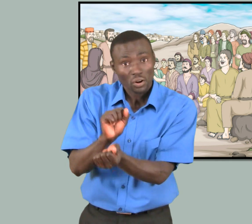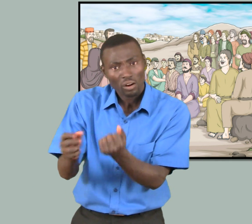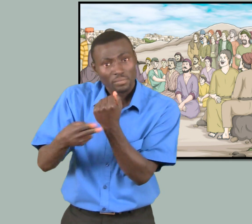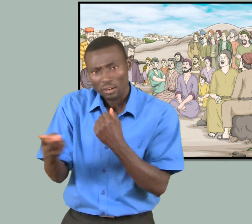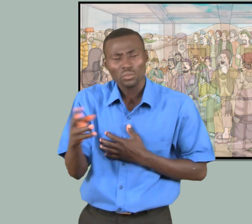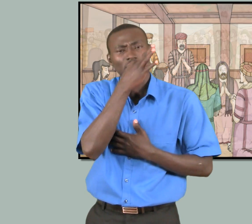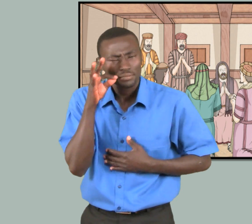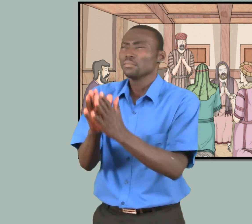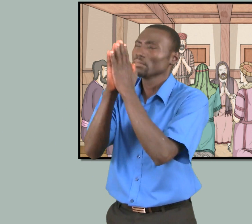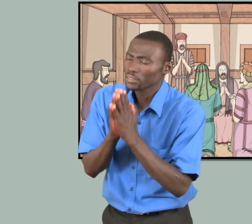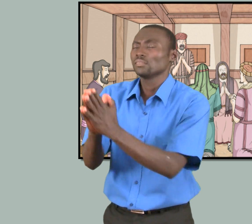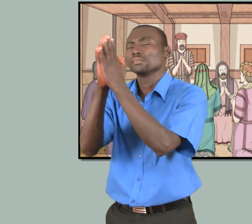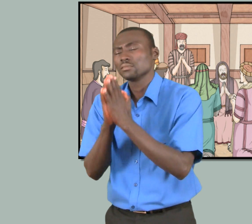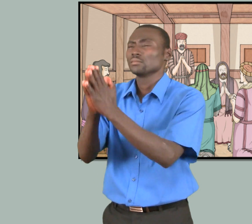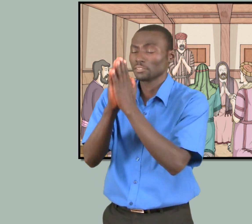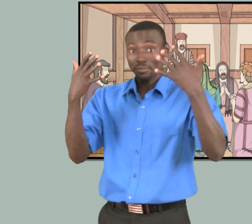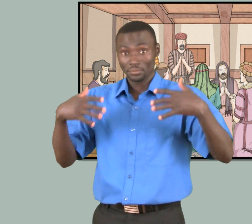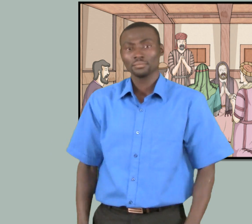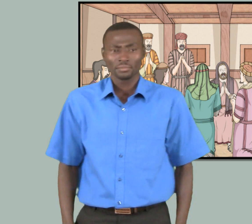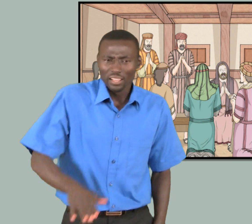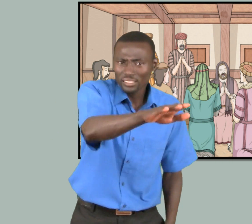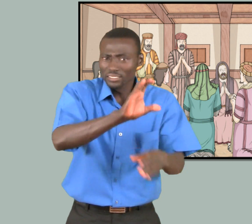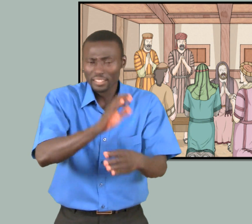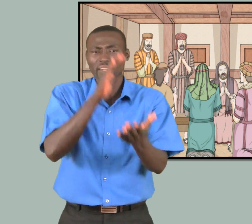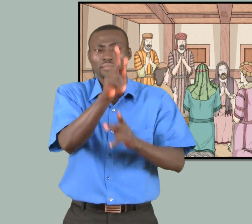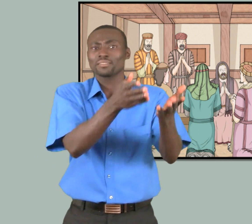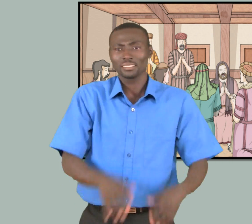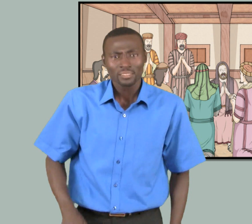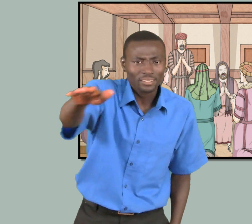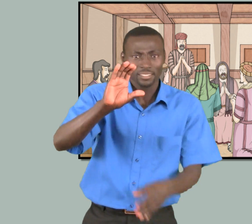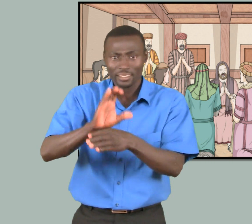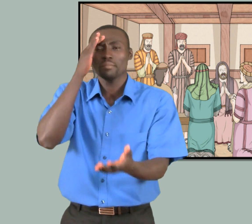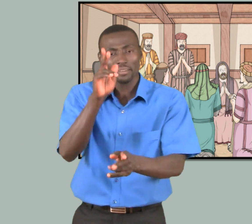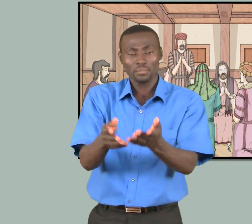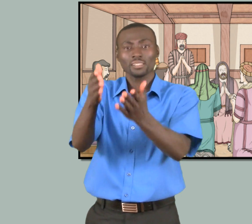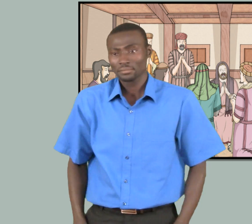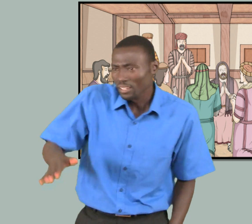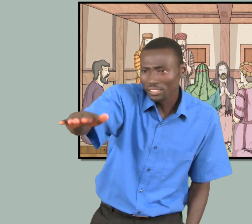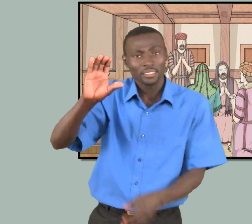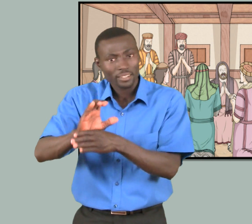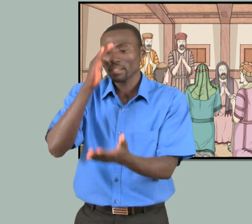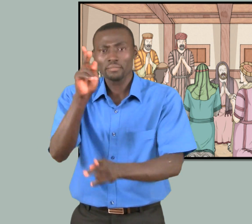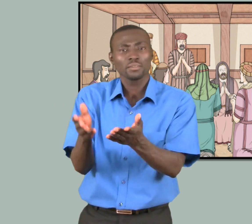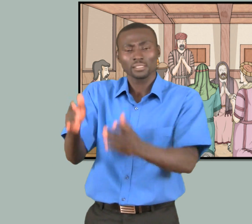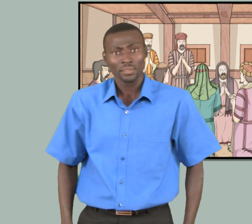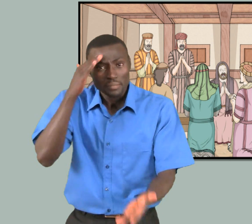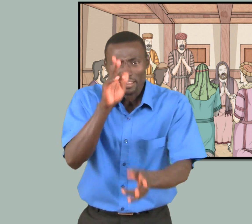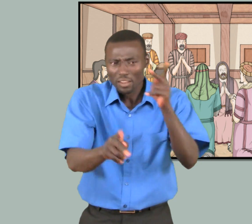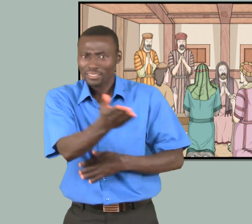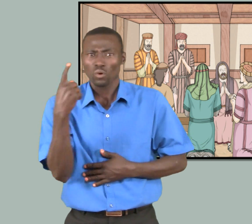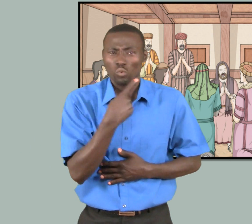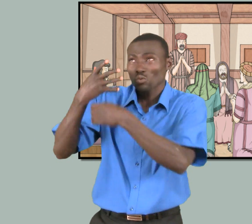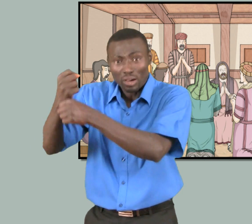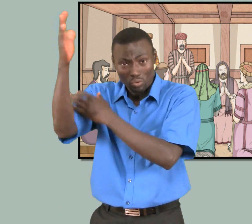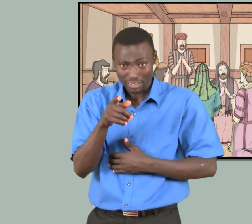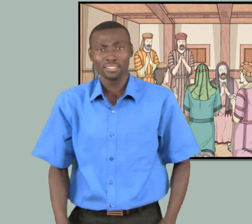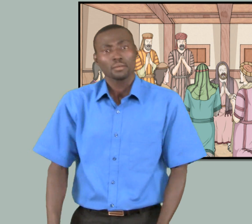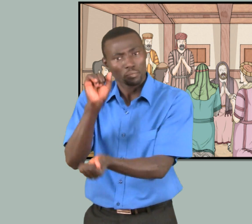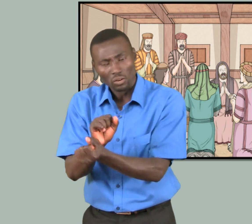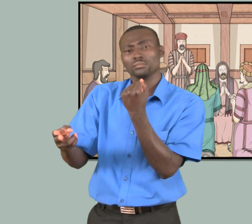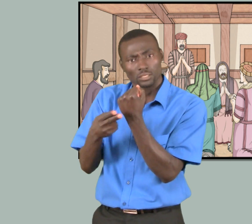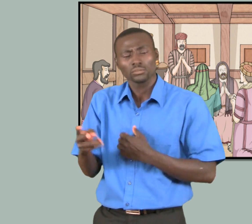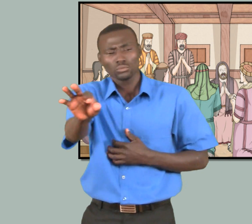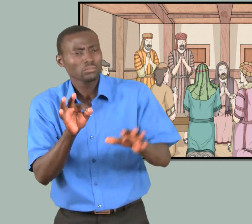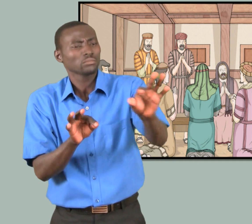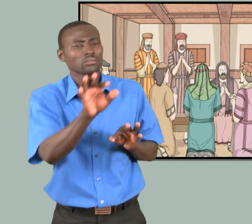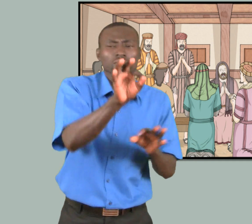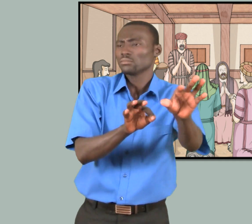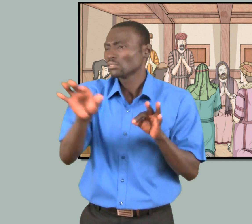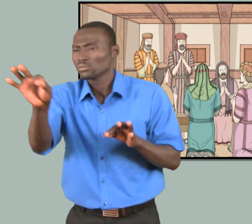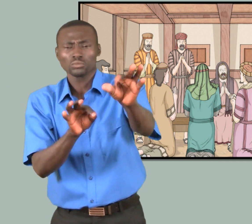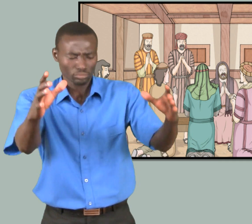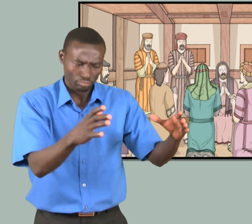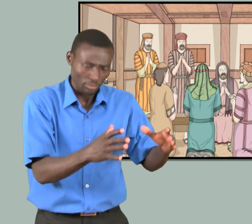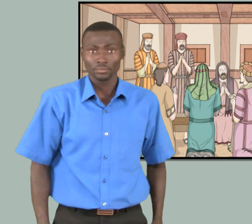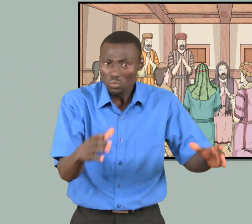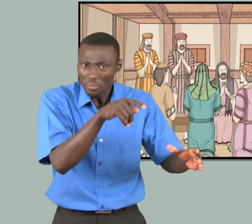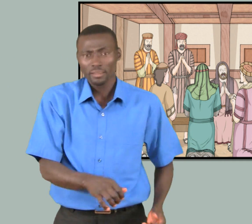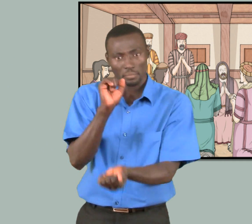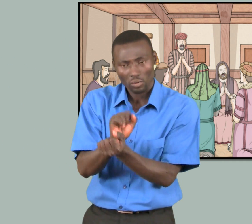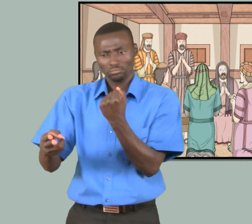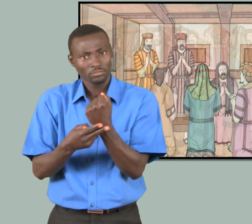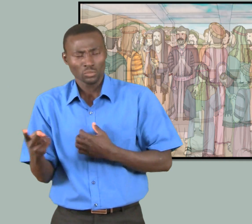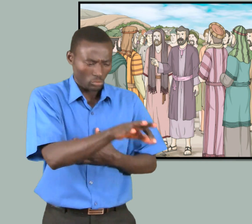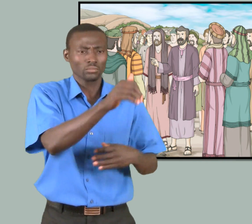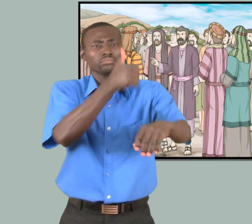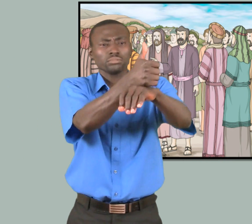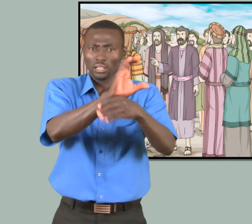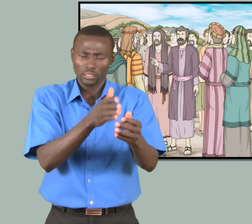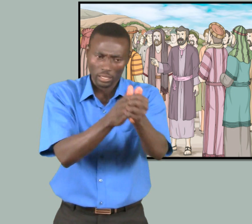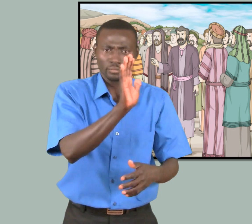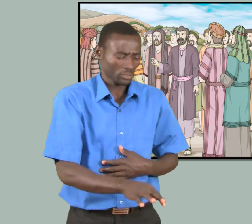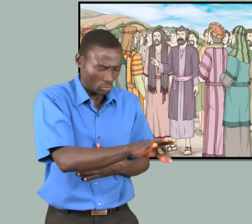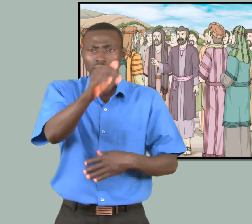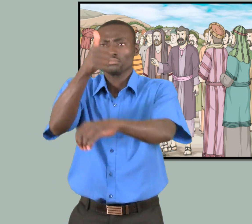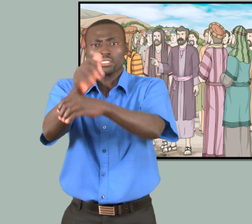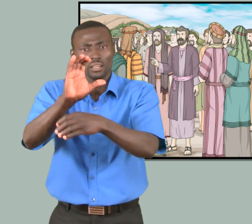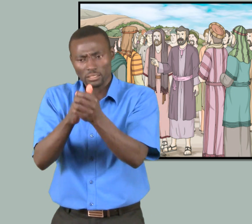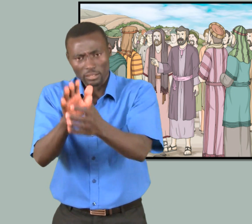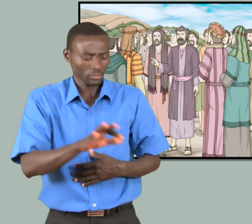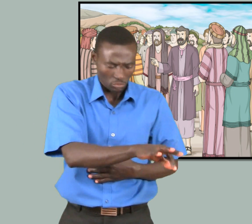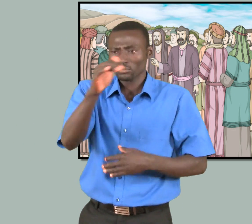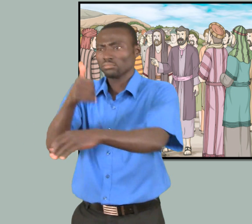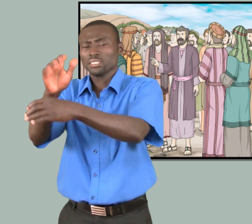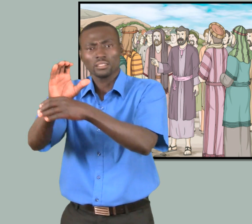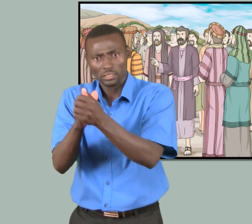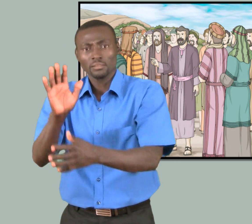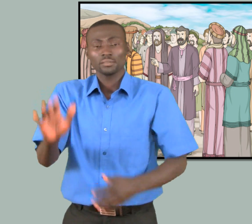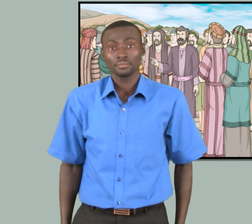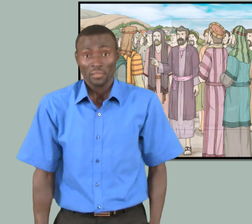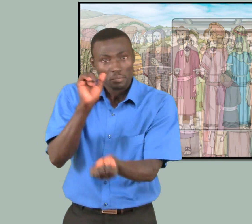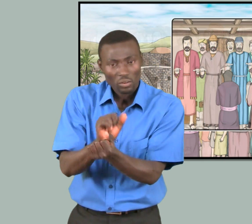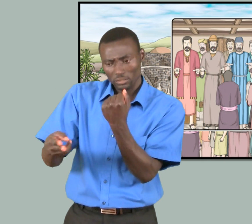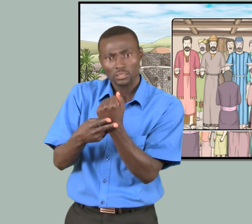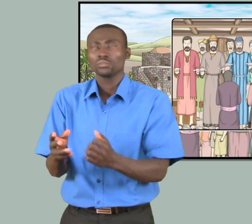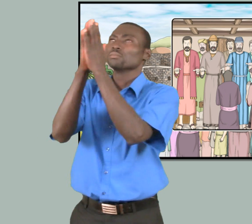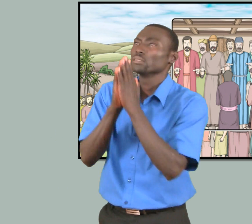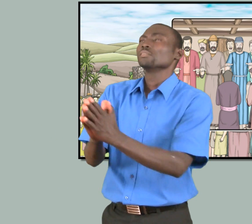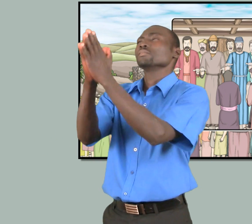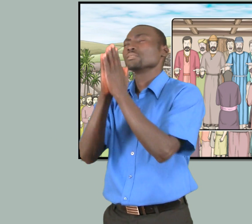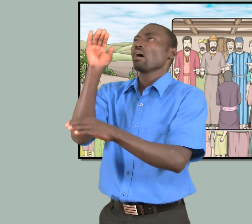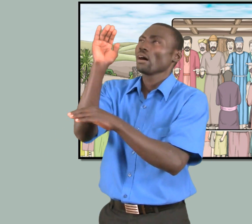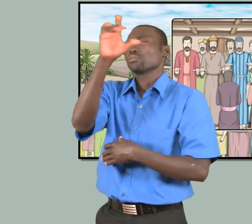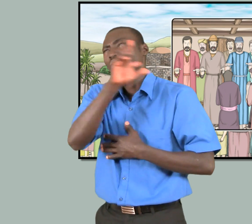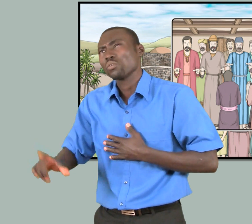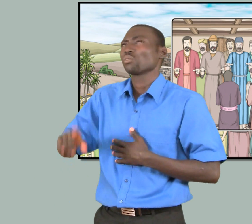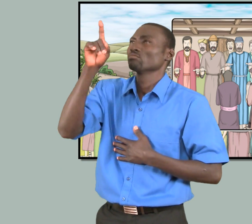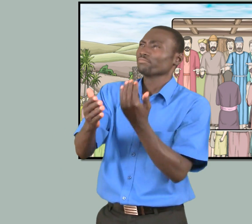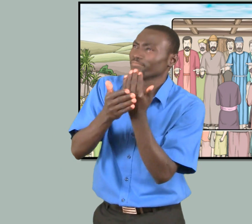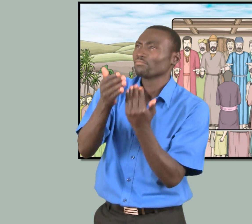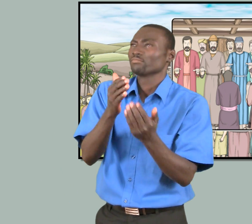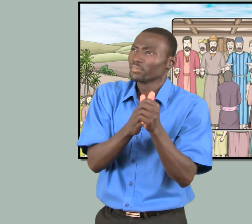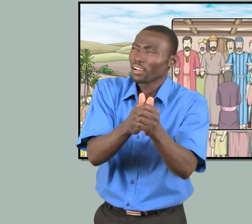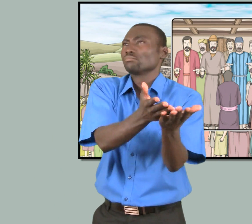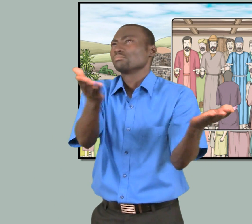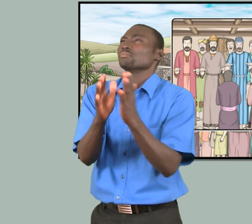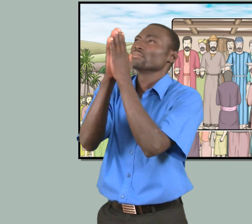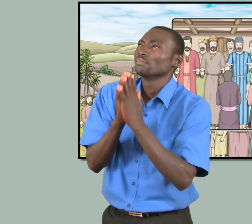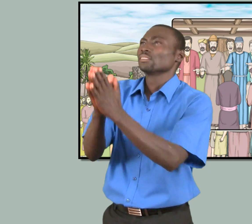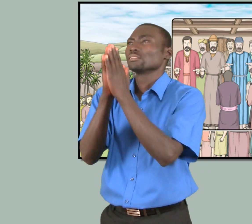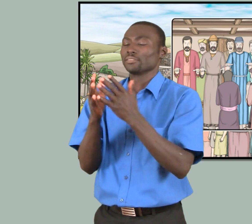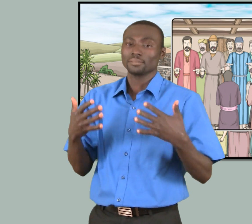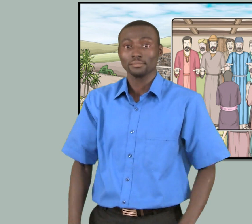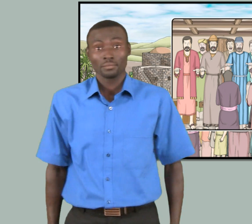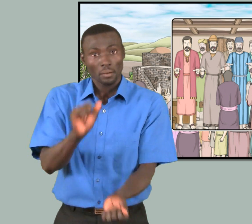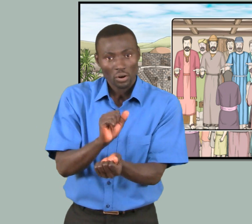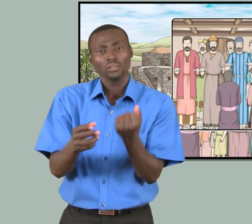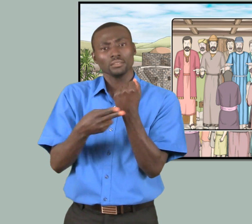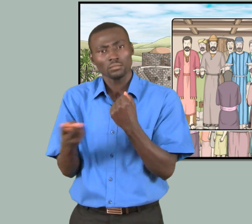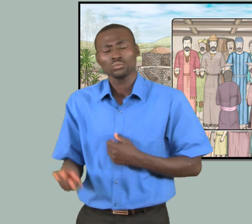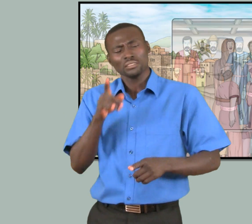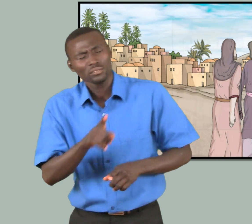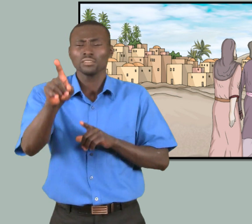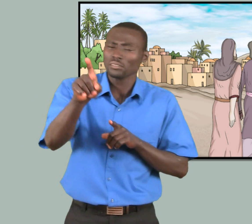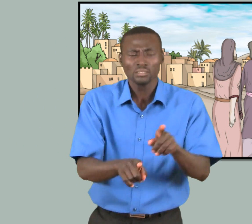Paul and Barnabas appointed elders for them in each church, praying and fasting as they entrusted them to the Lord, in whom they had believed.